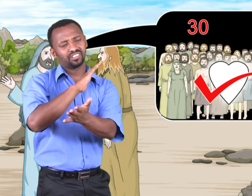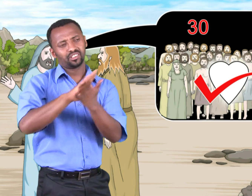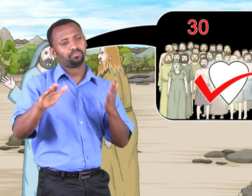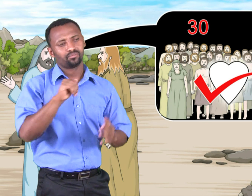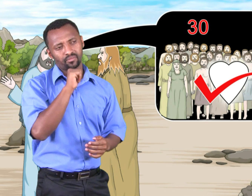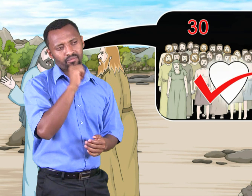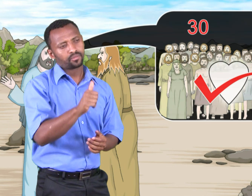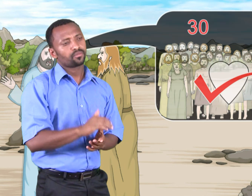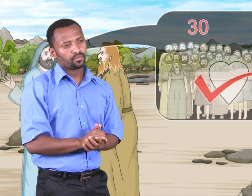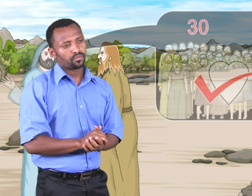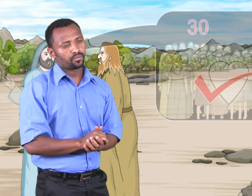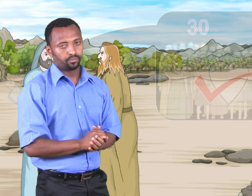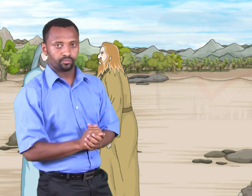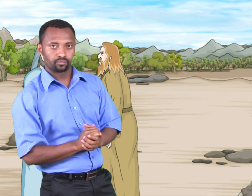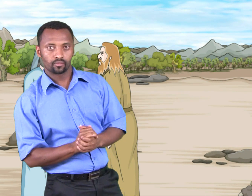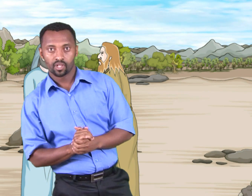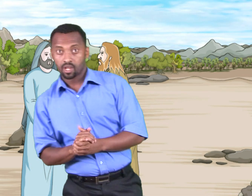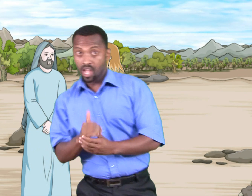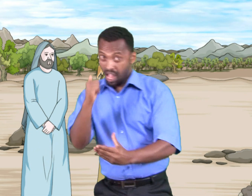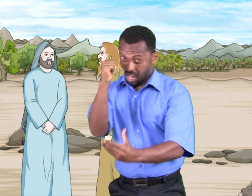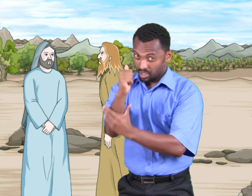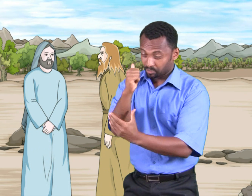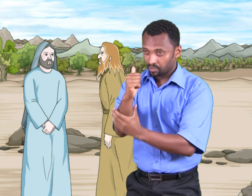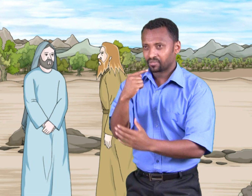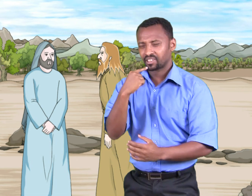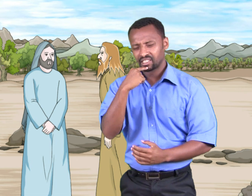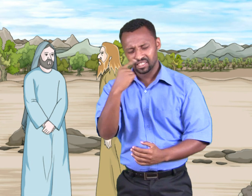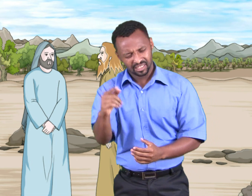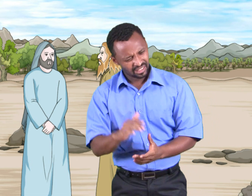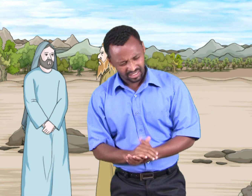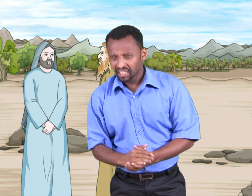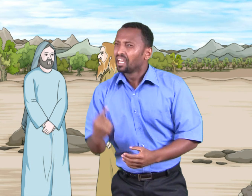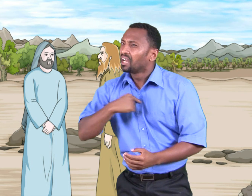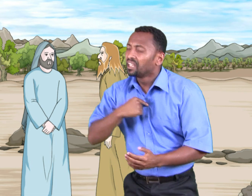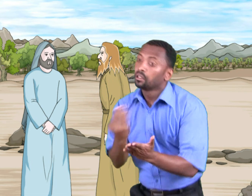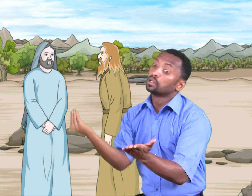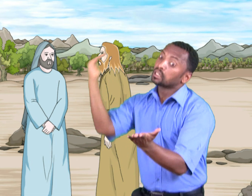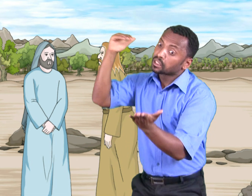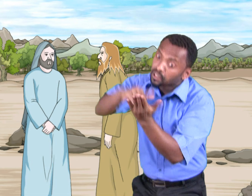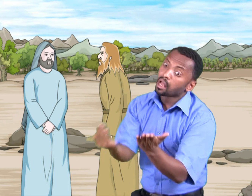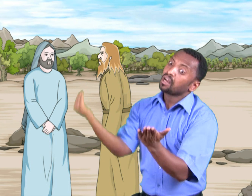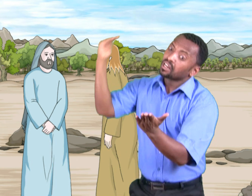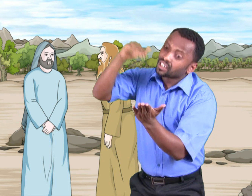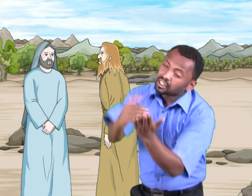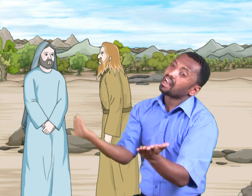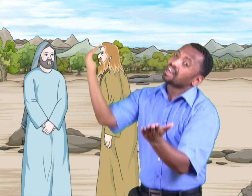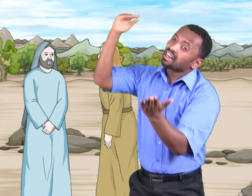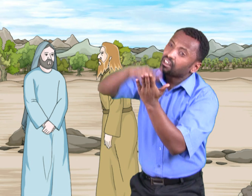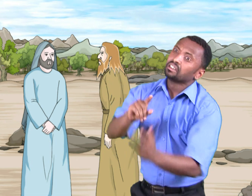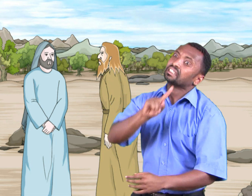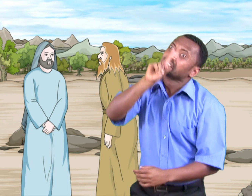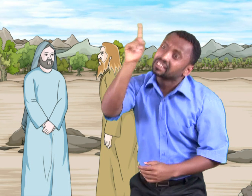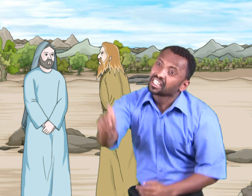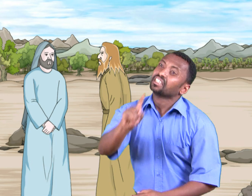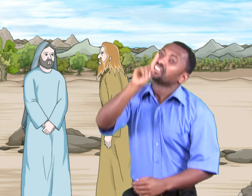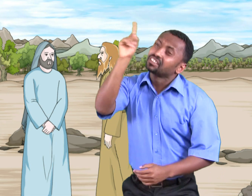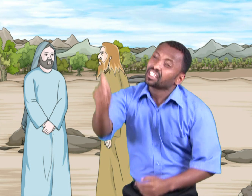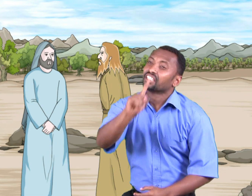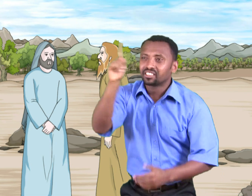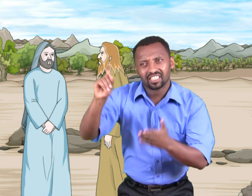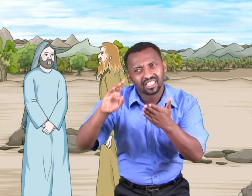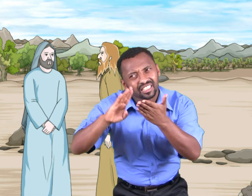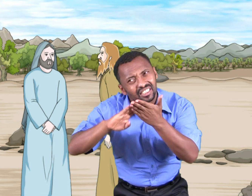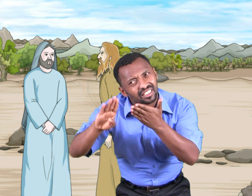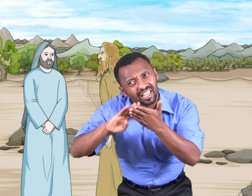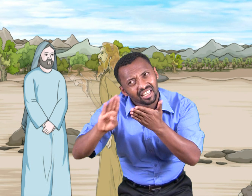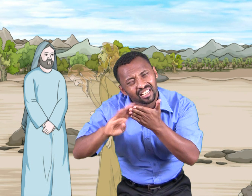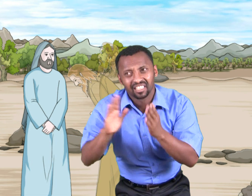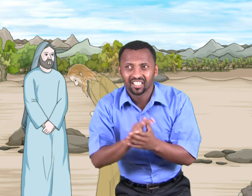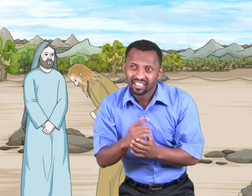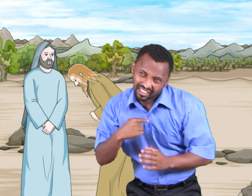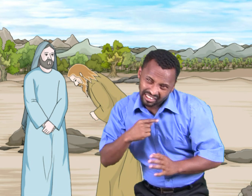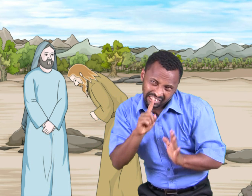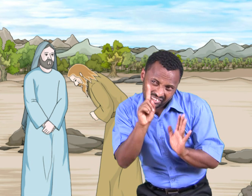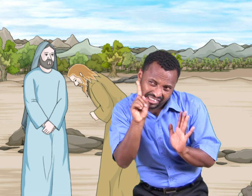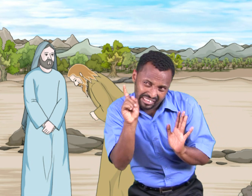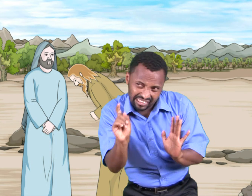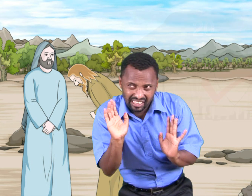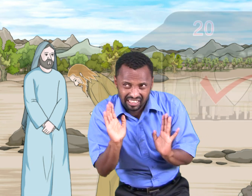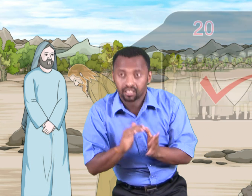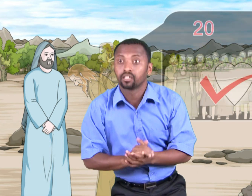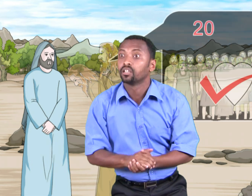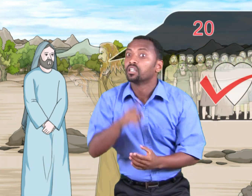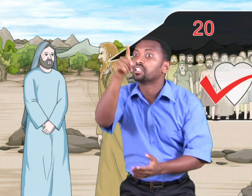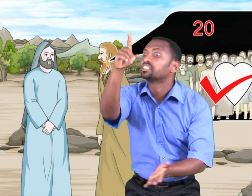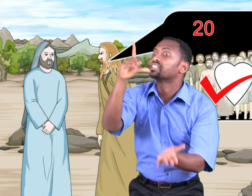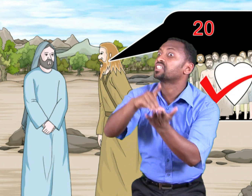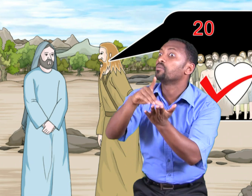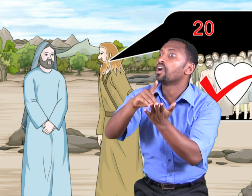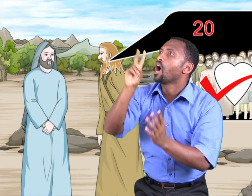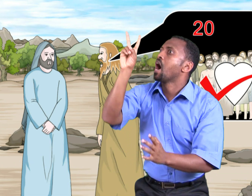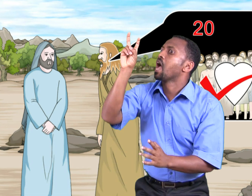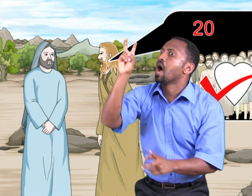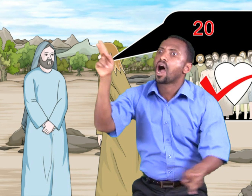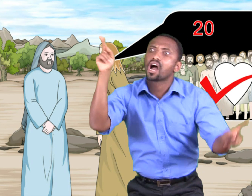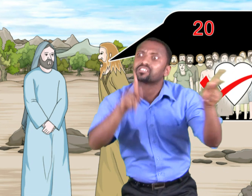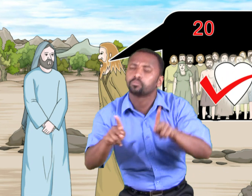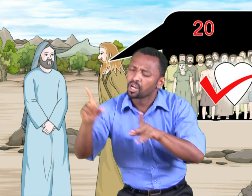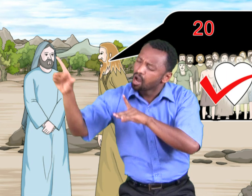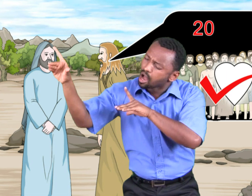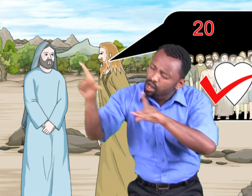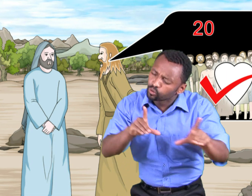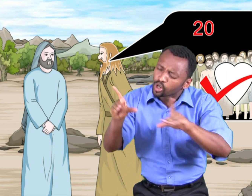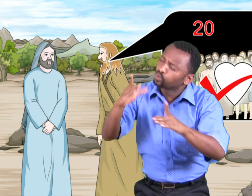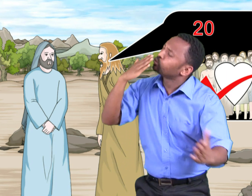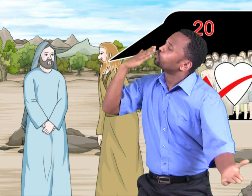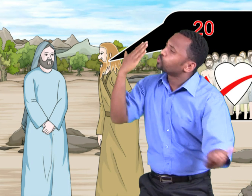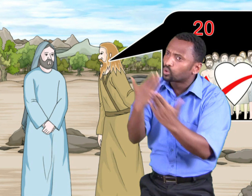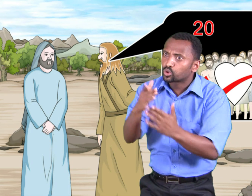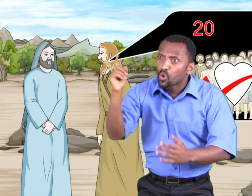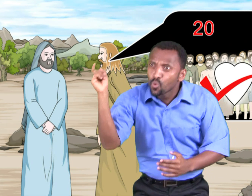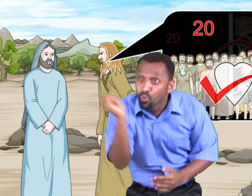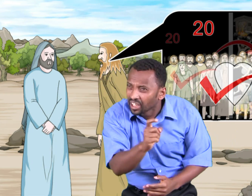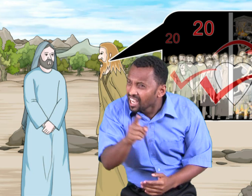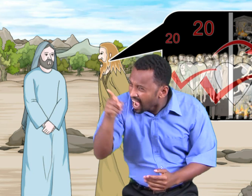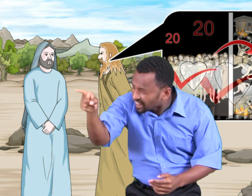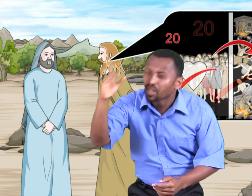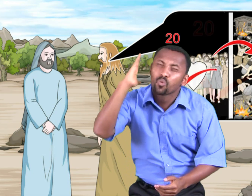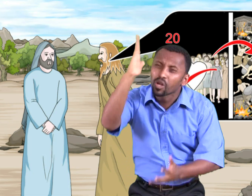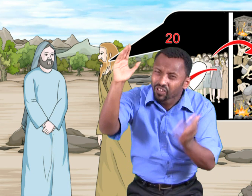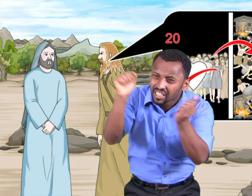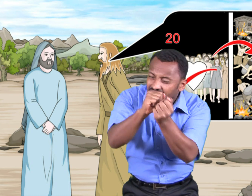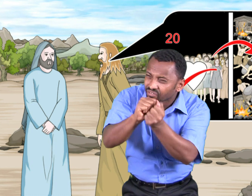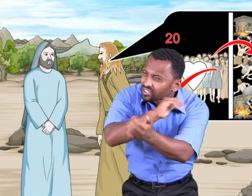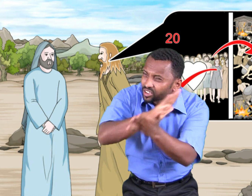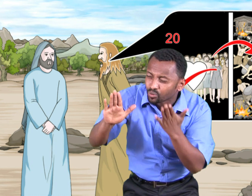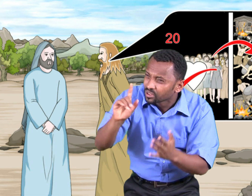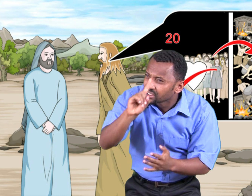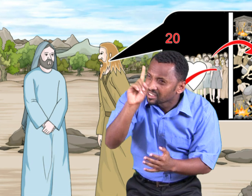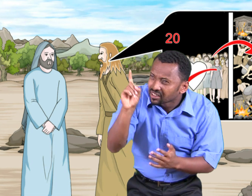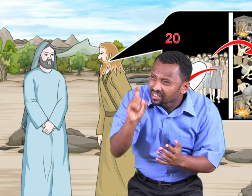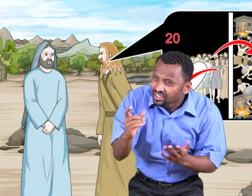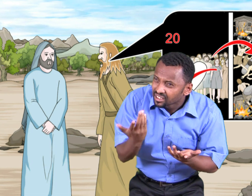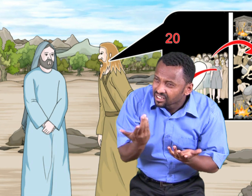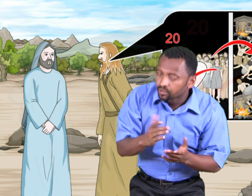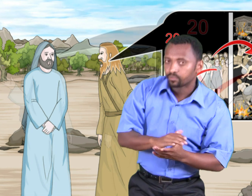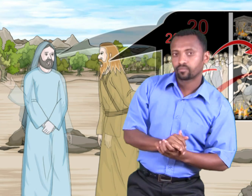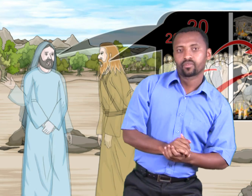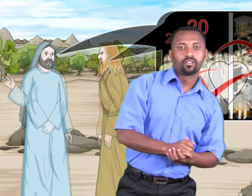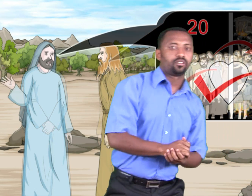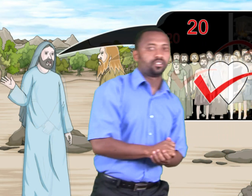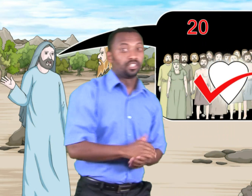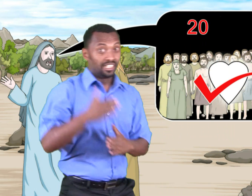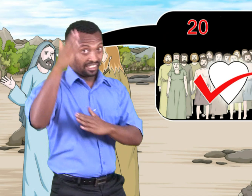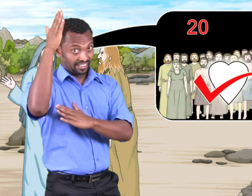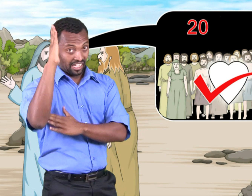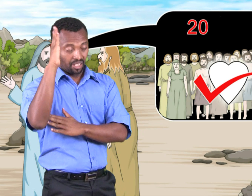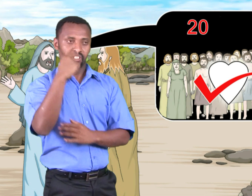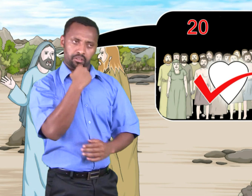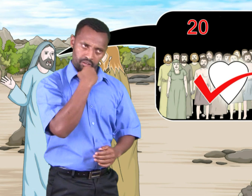And Abraham said, “Now that I have ventured to speak to the Lord, suppose twenty are found there?”